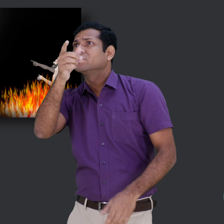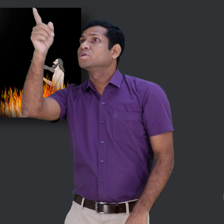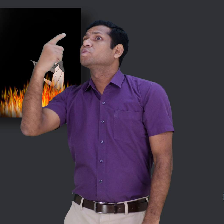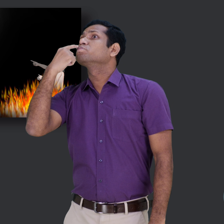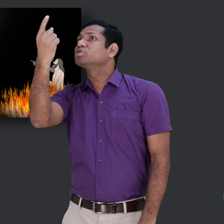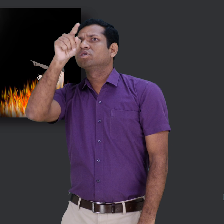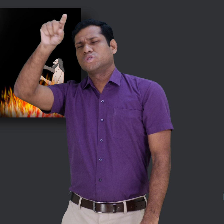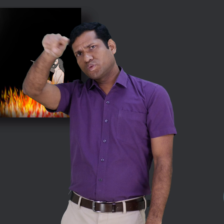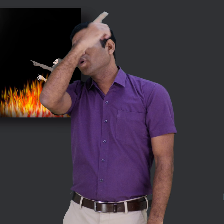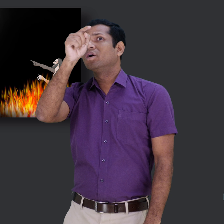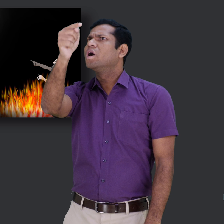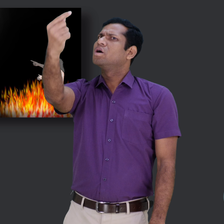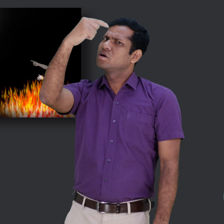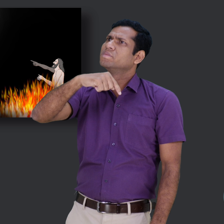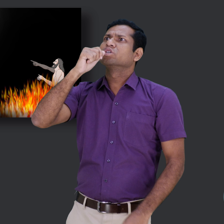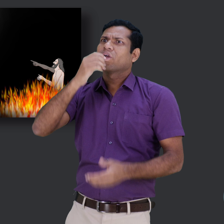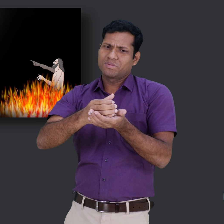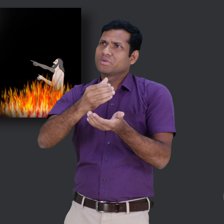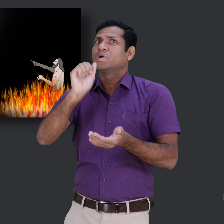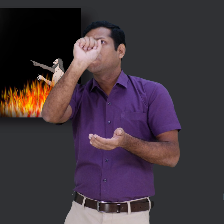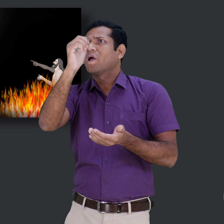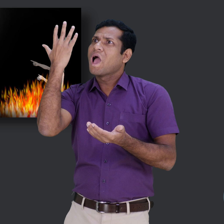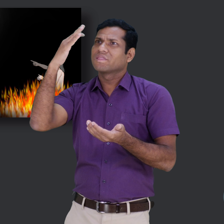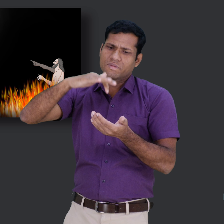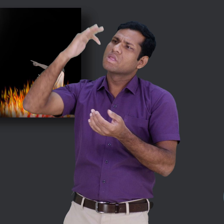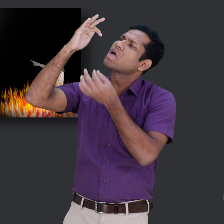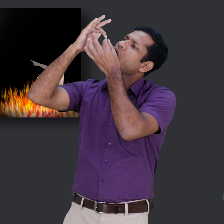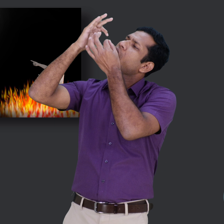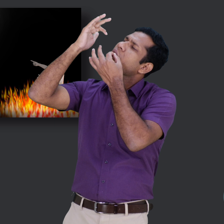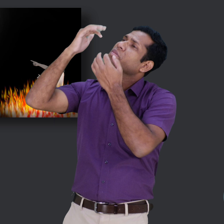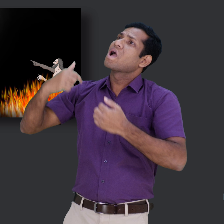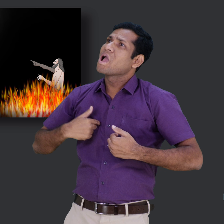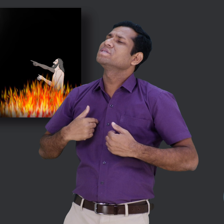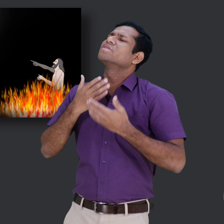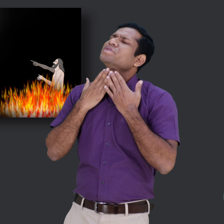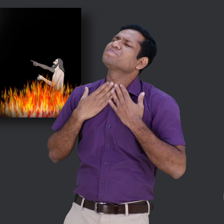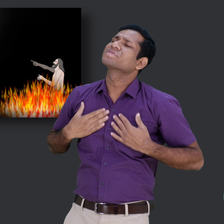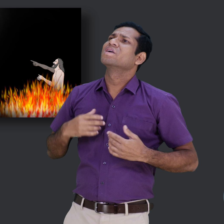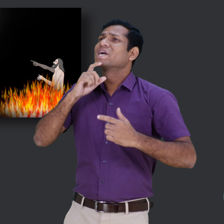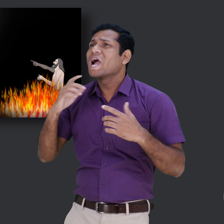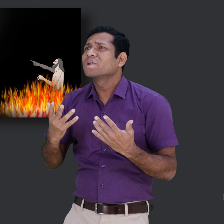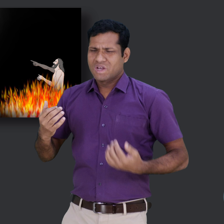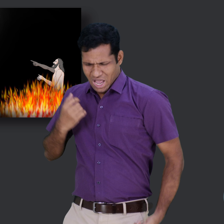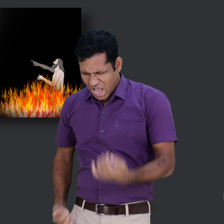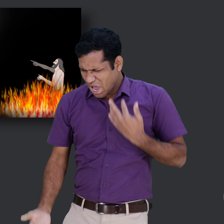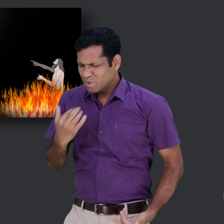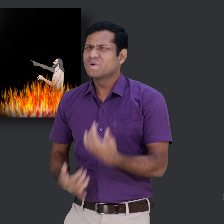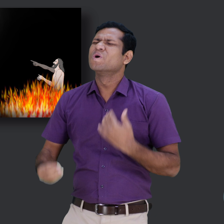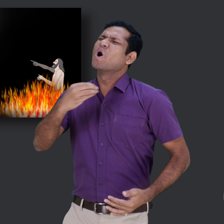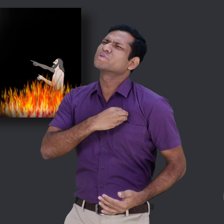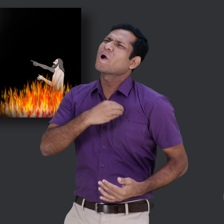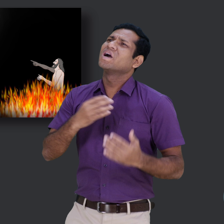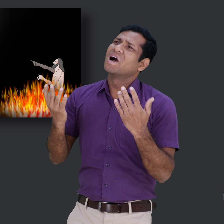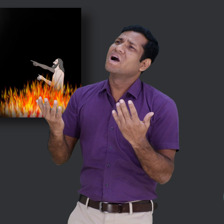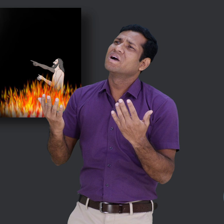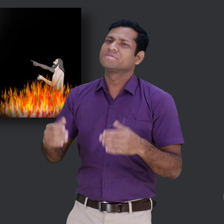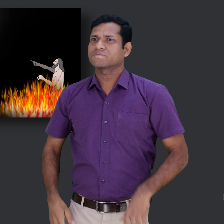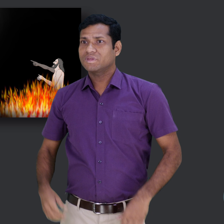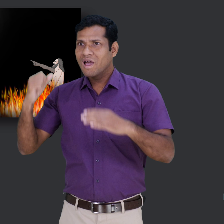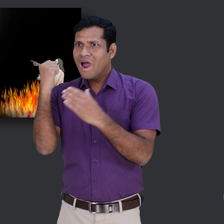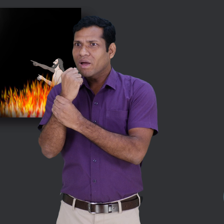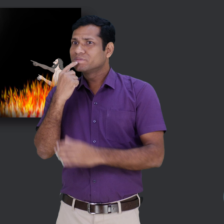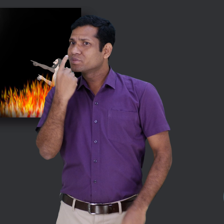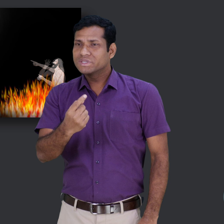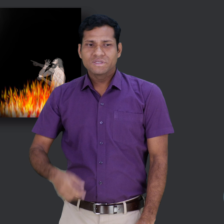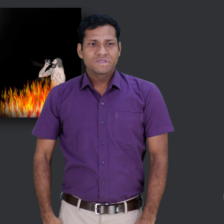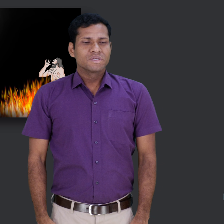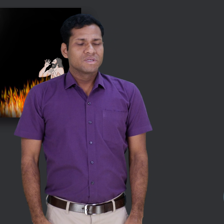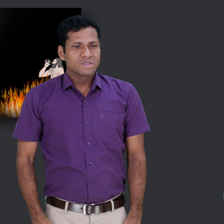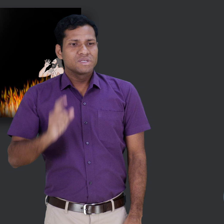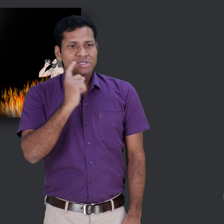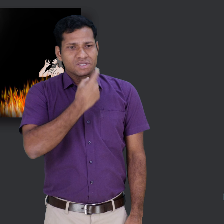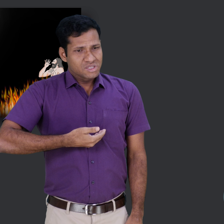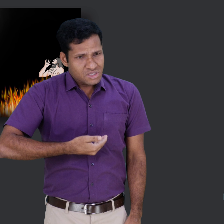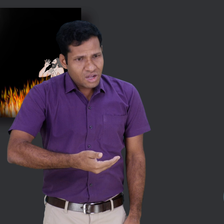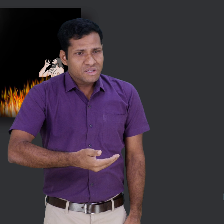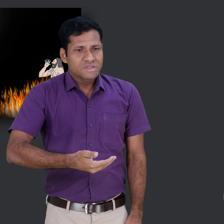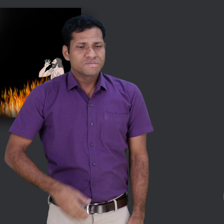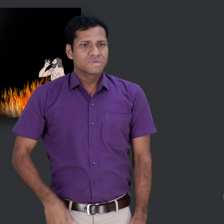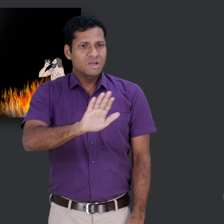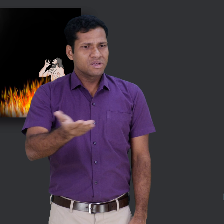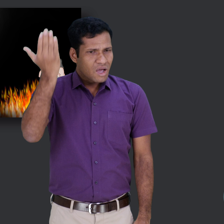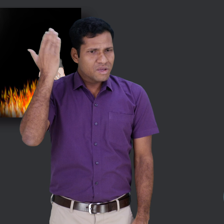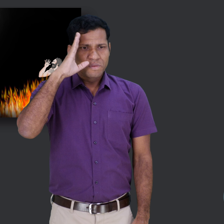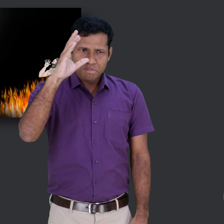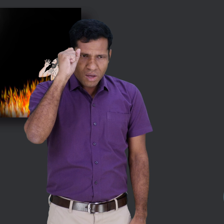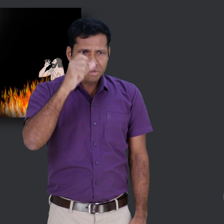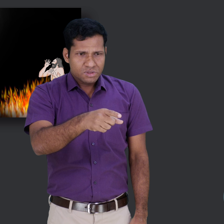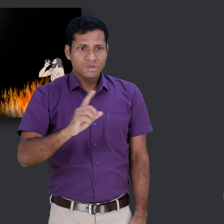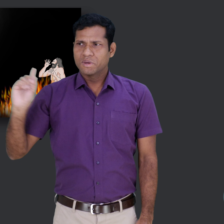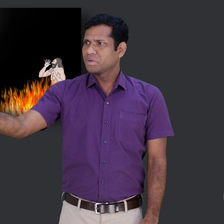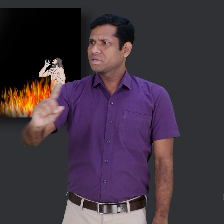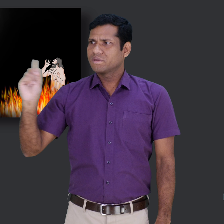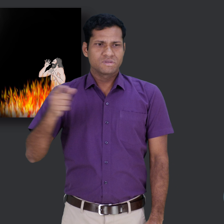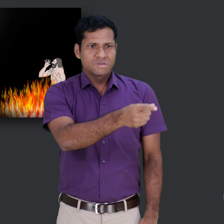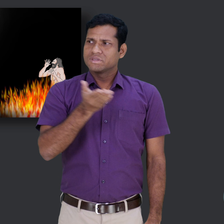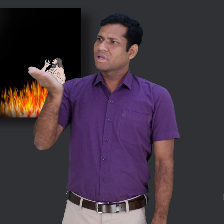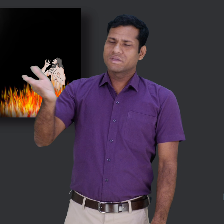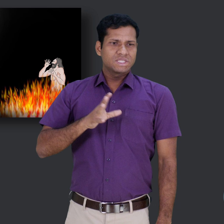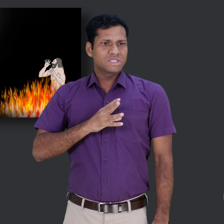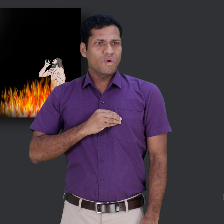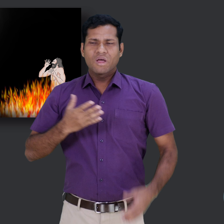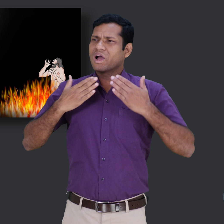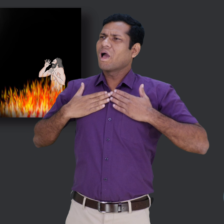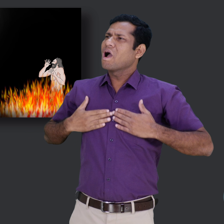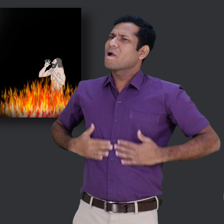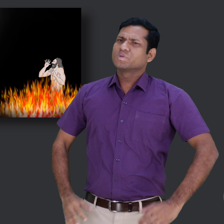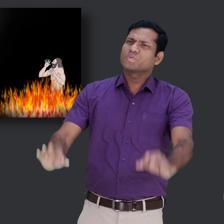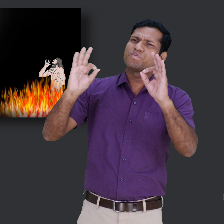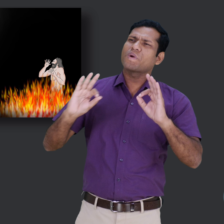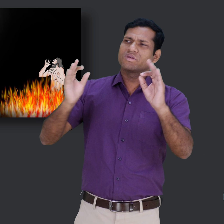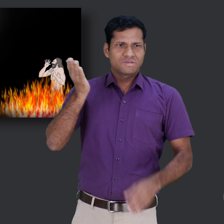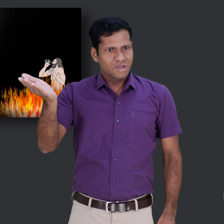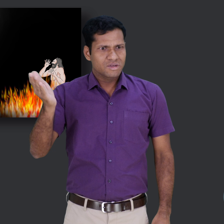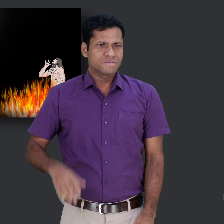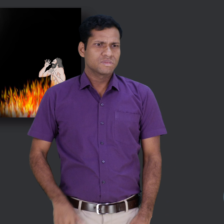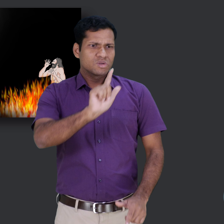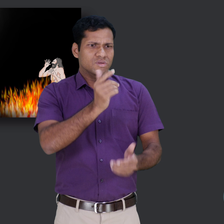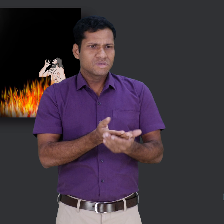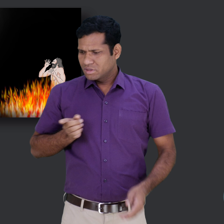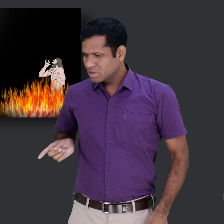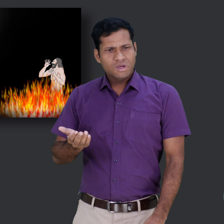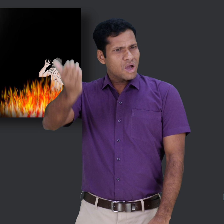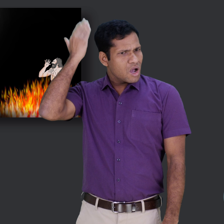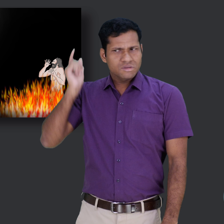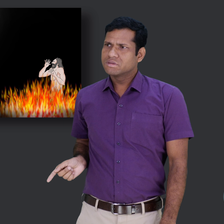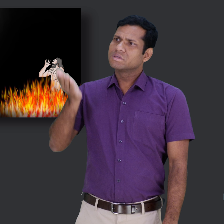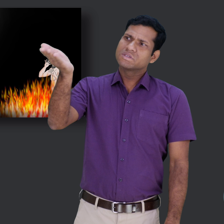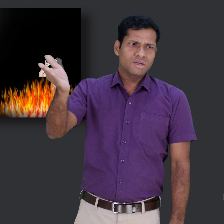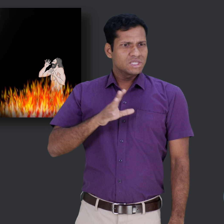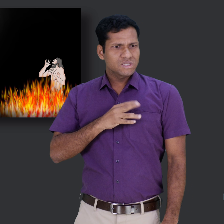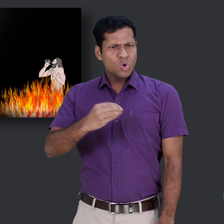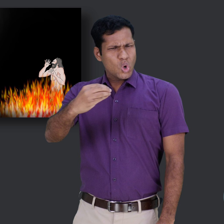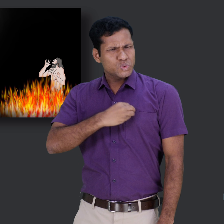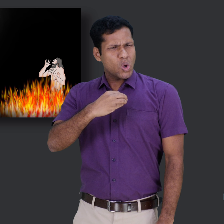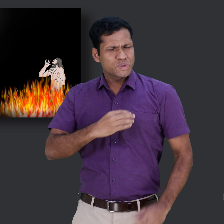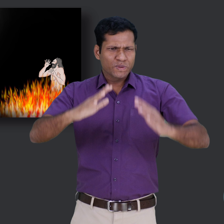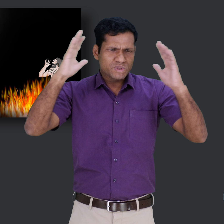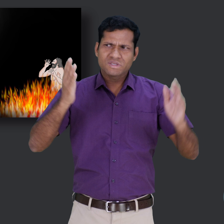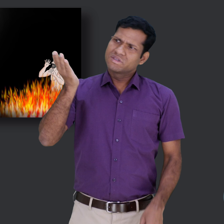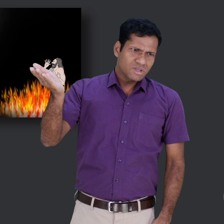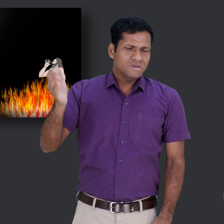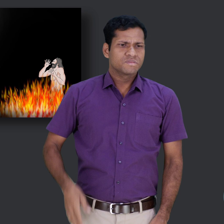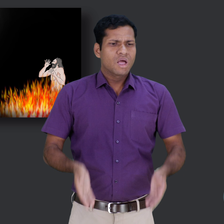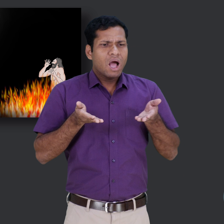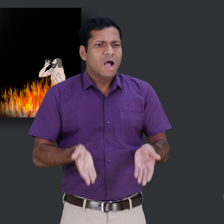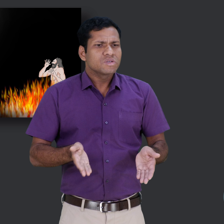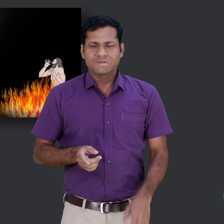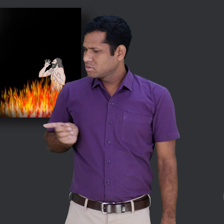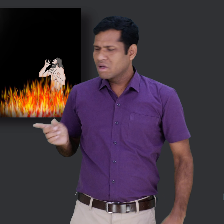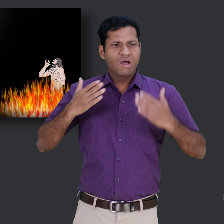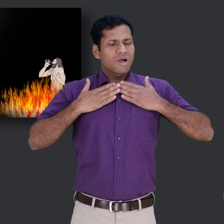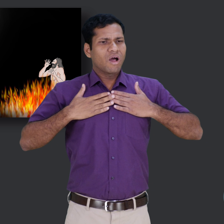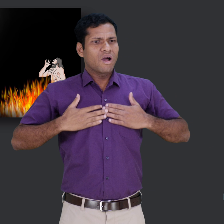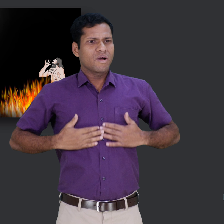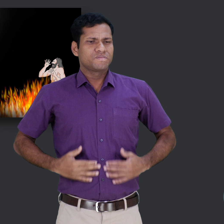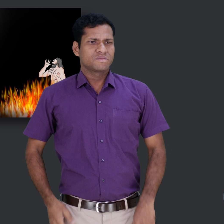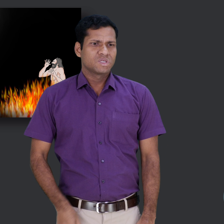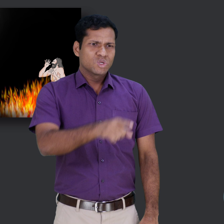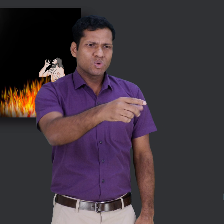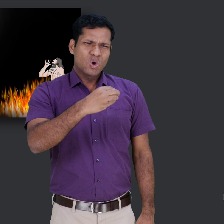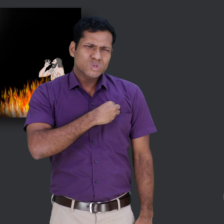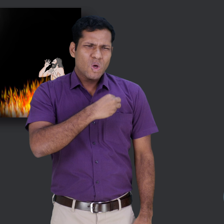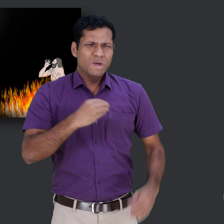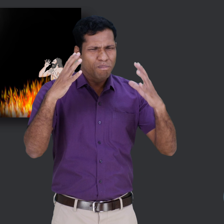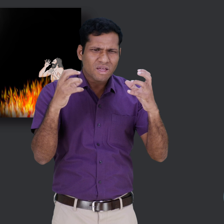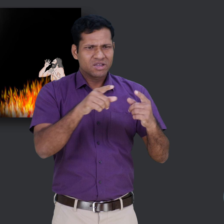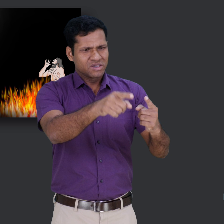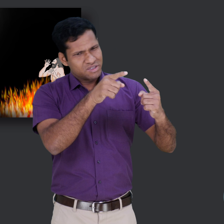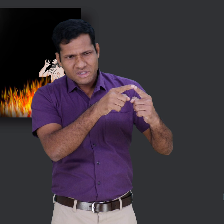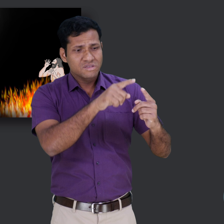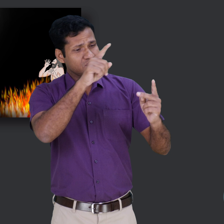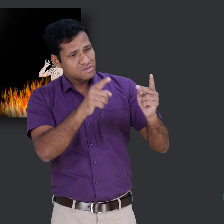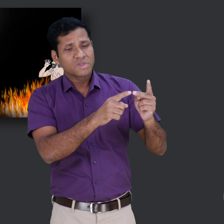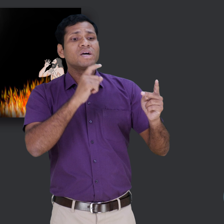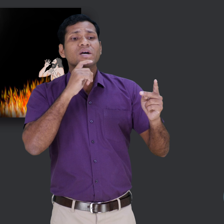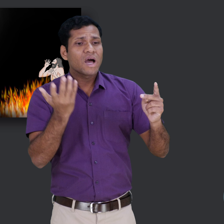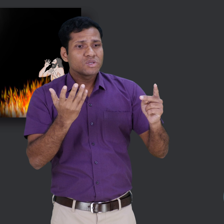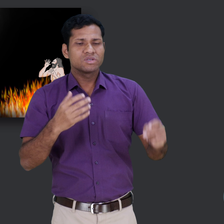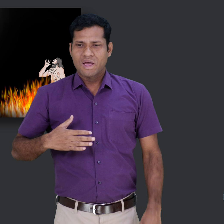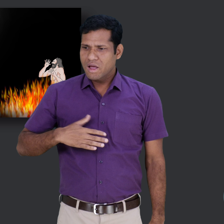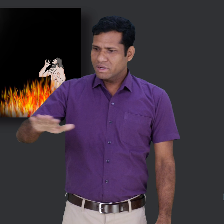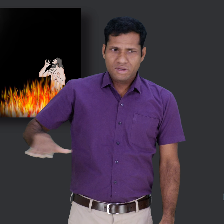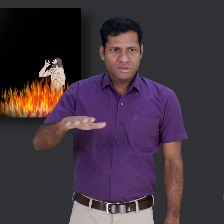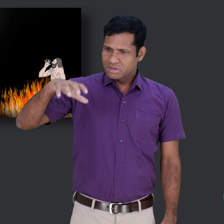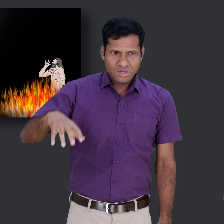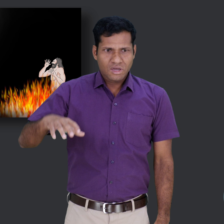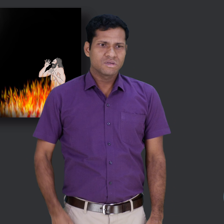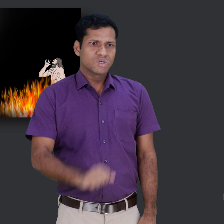For I am in agony in this fire.’ But Abraham answered, ‘Child, remember that during your lifetime you received your good things, while Lazarus received bad things. But now he is comforted here, while you are in agony.